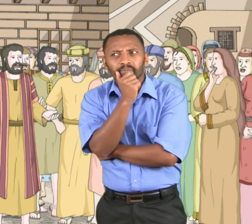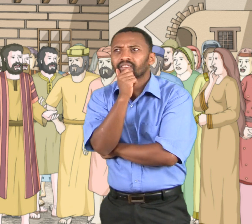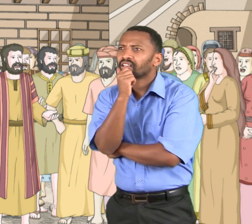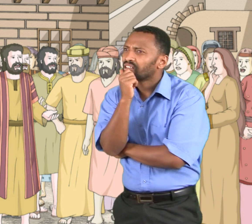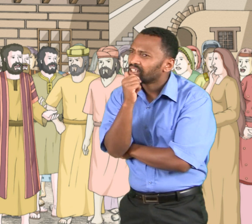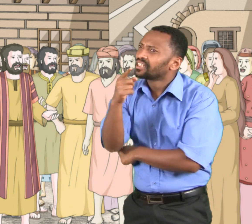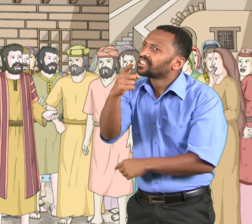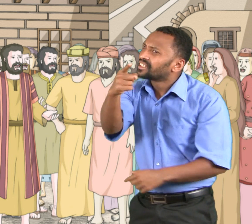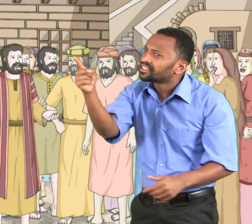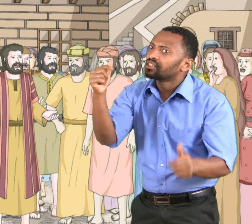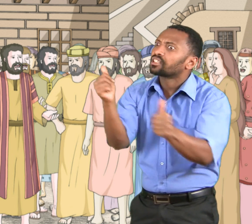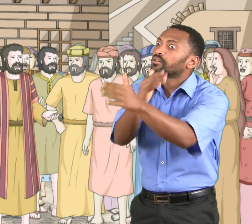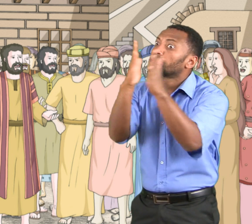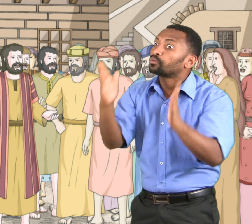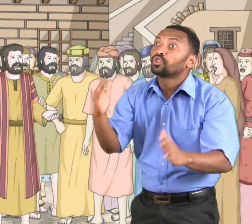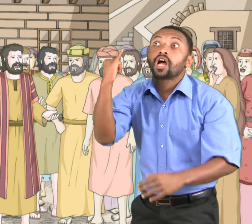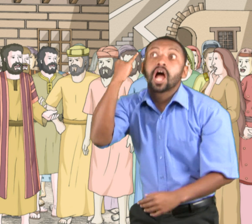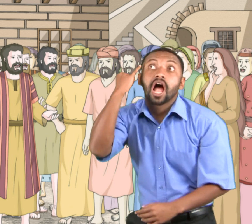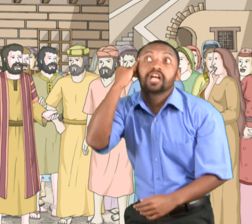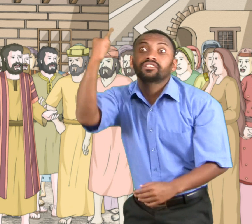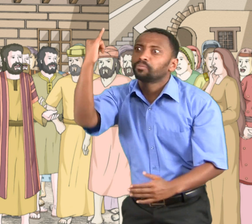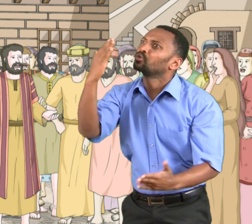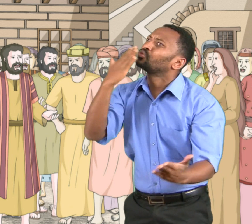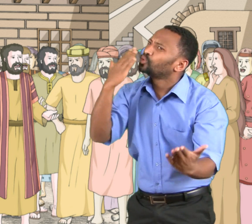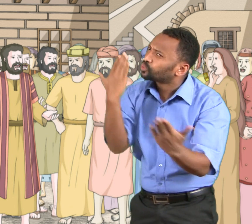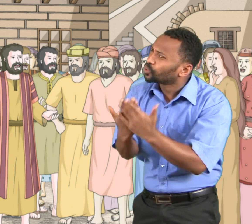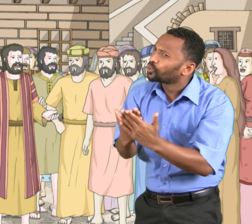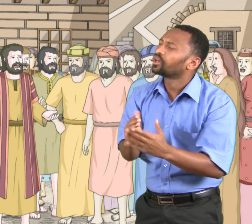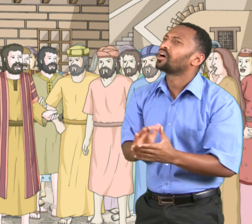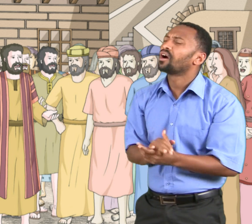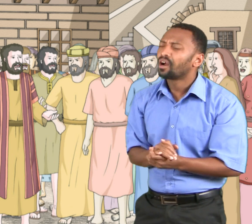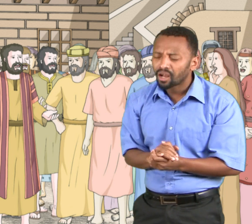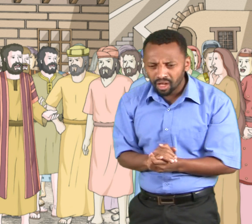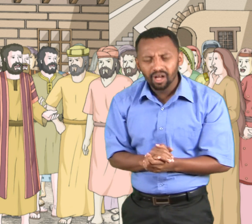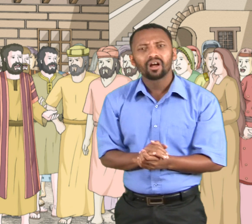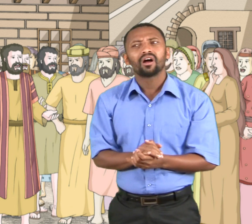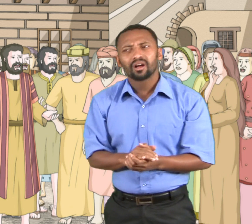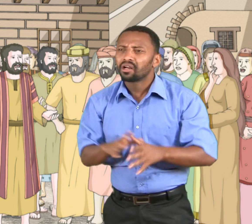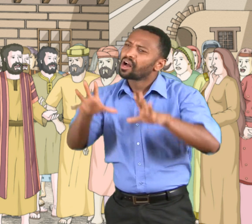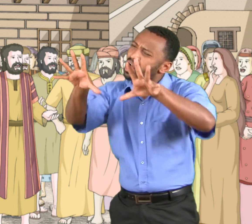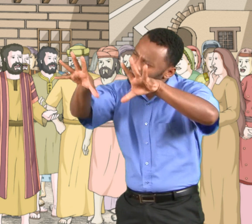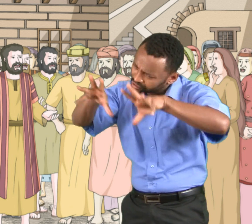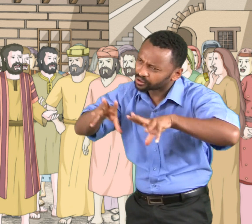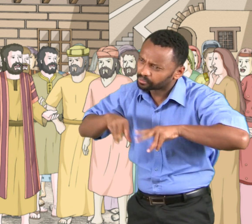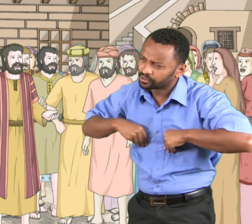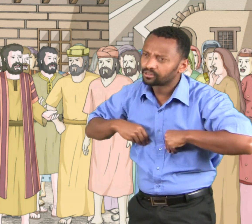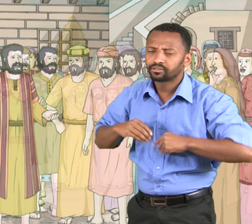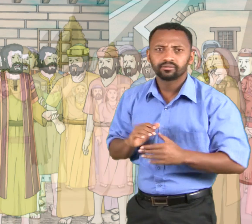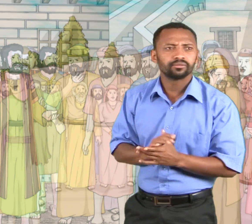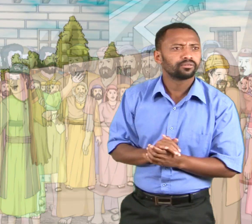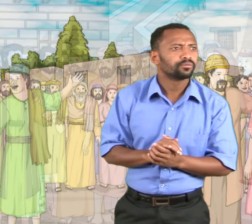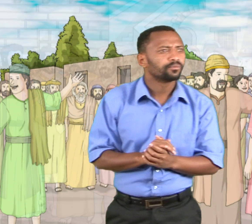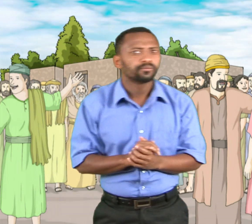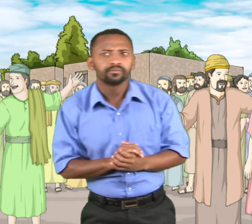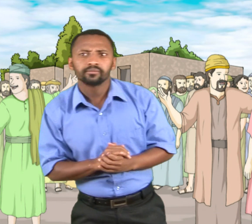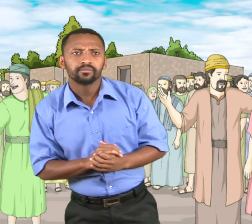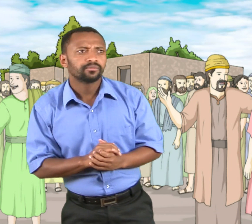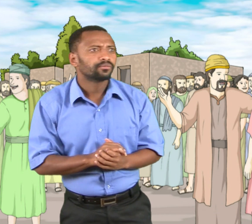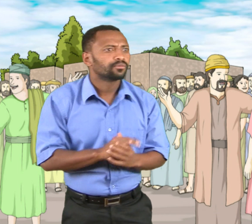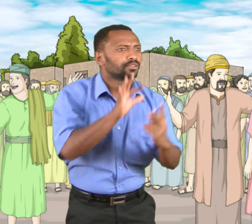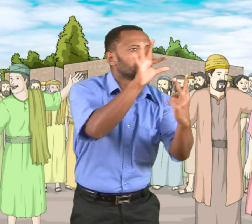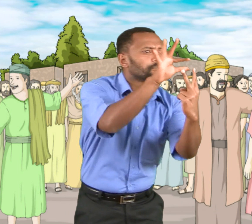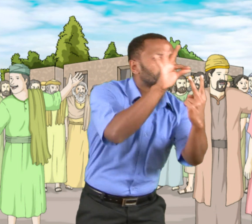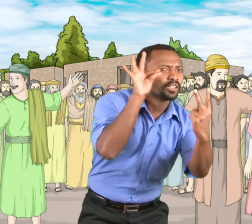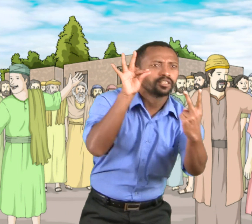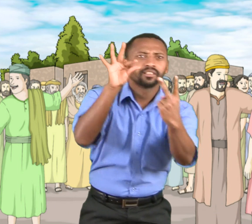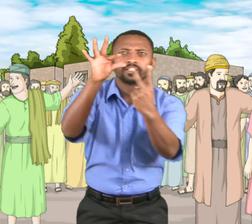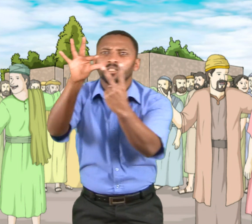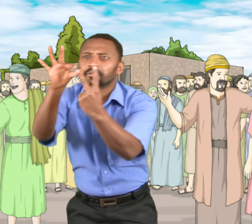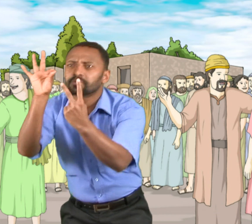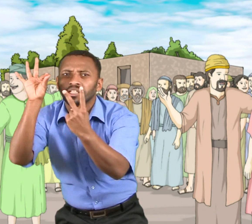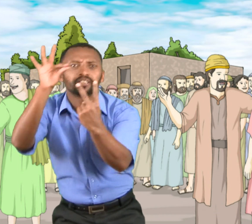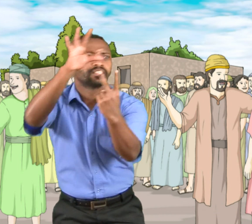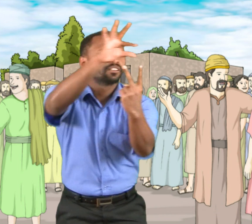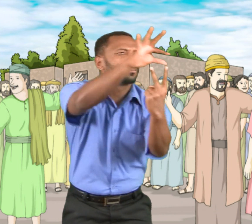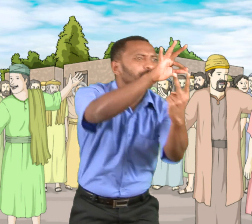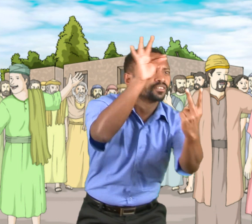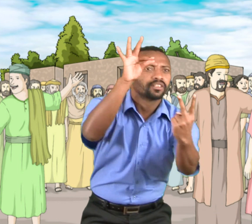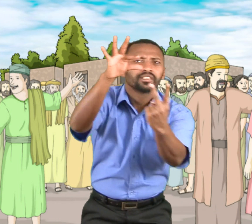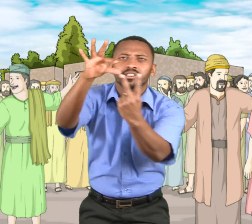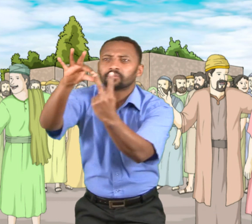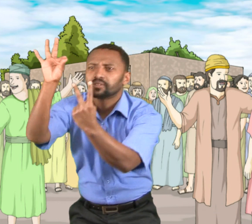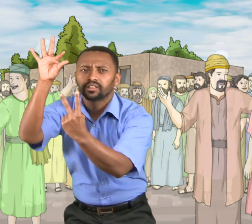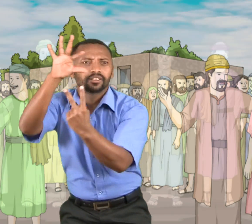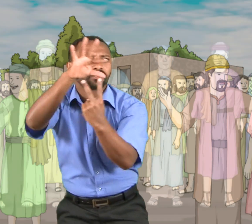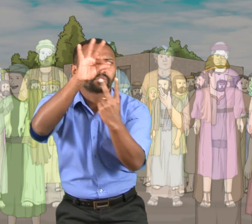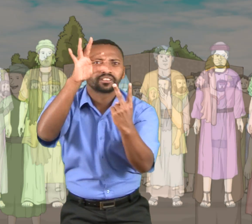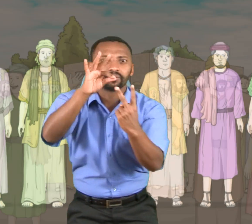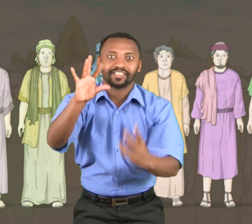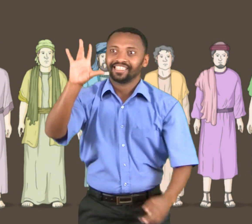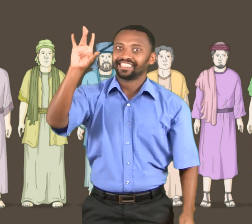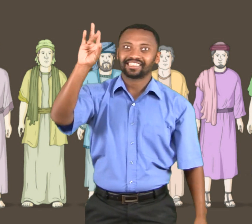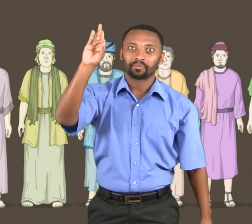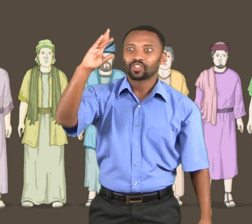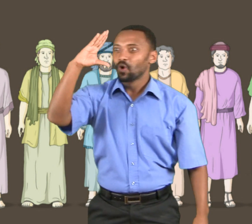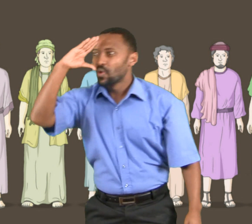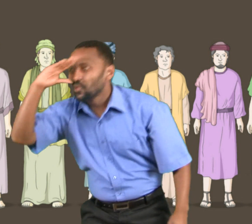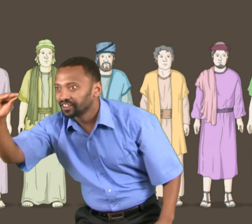This proposal pleased the whole group.